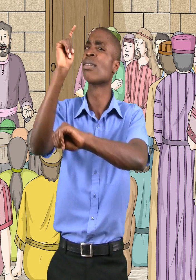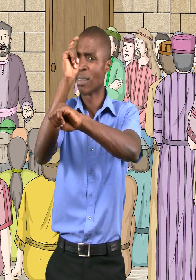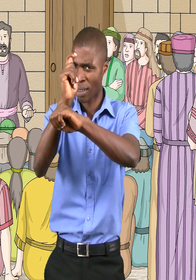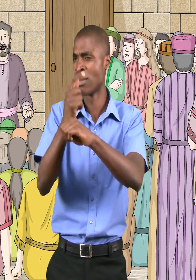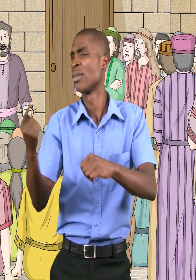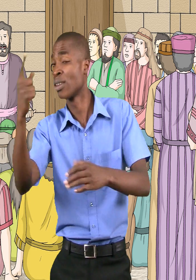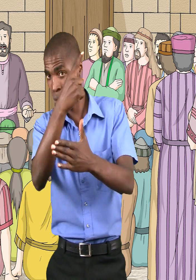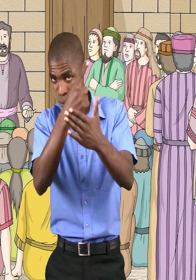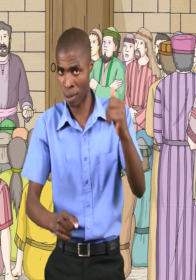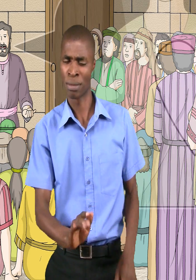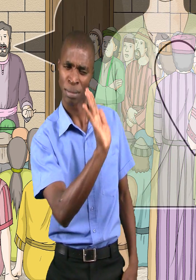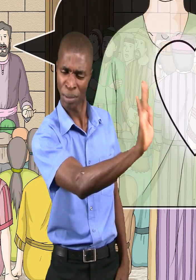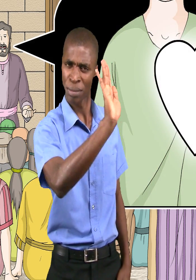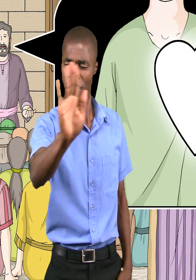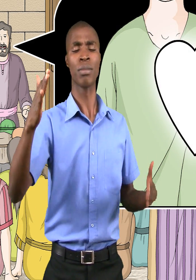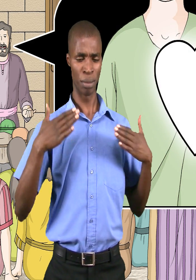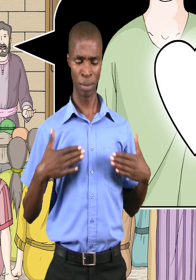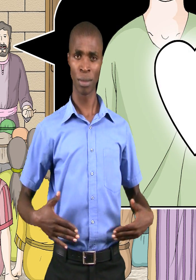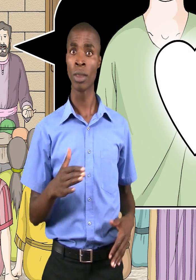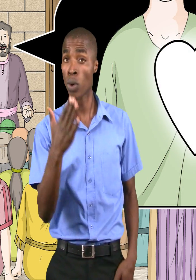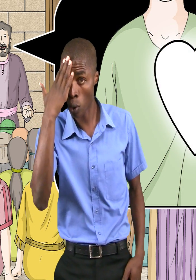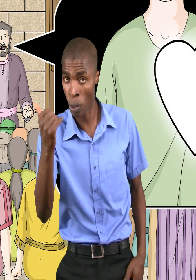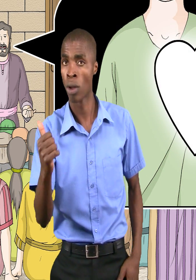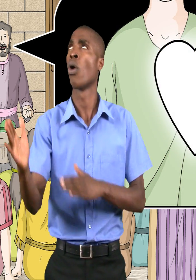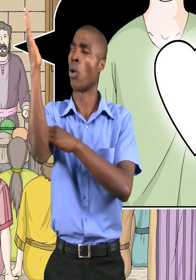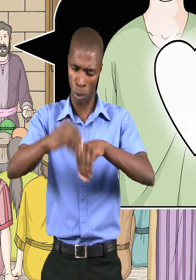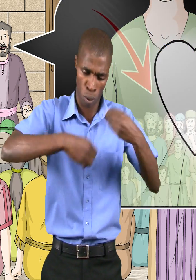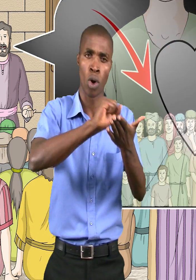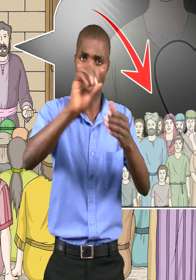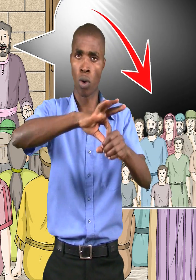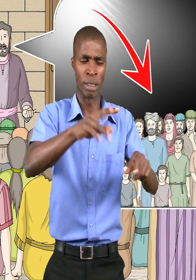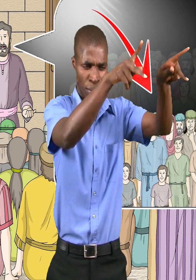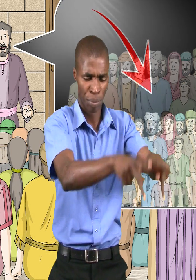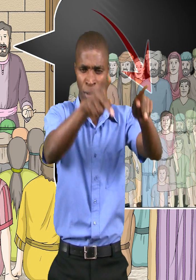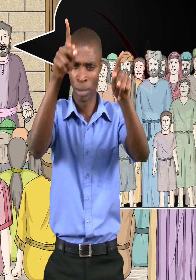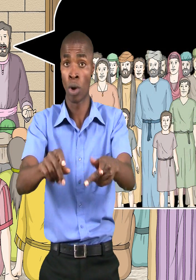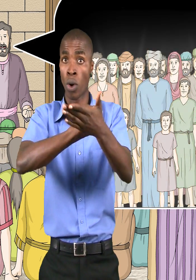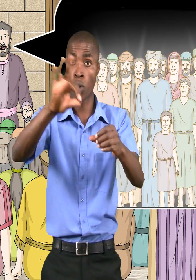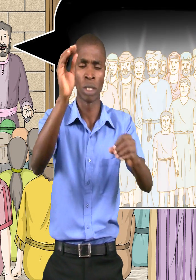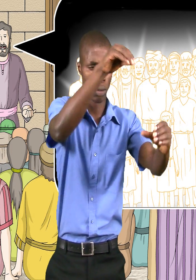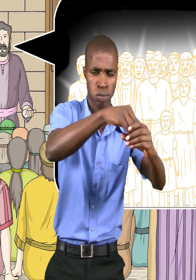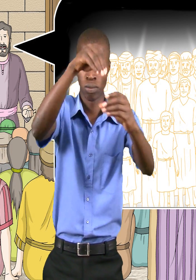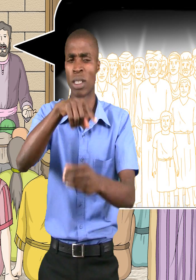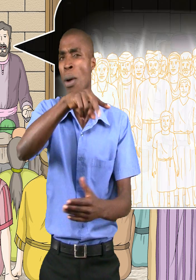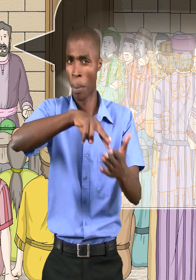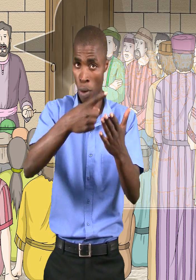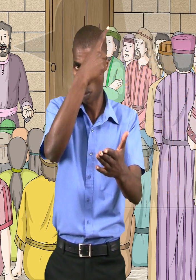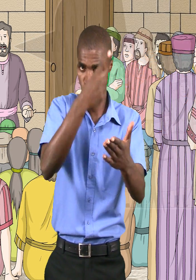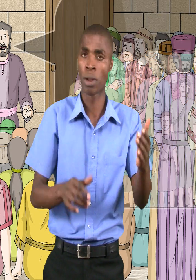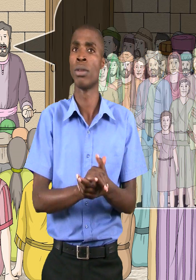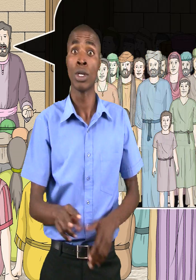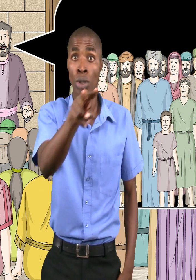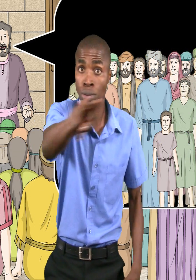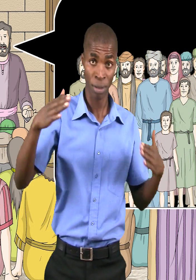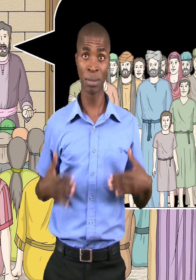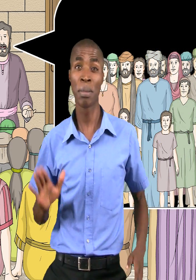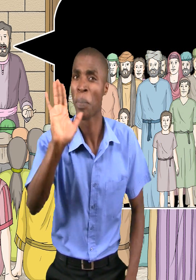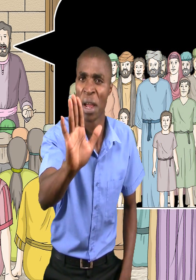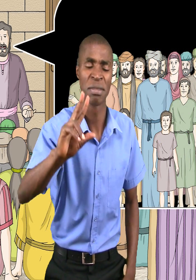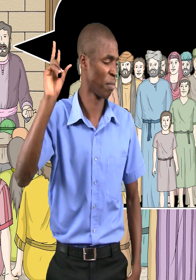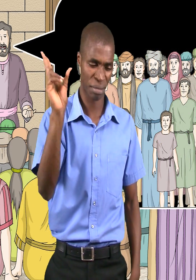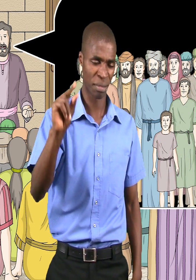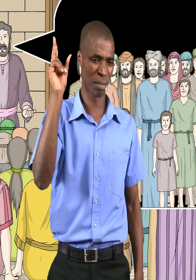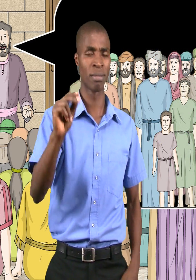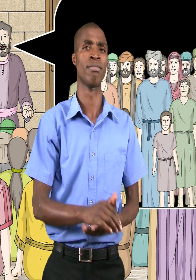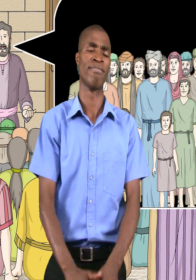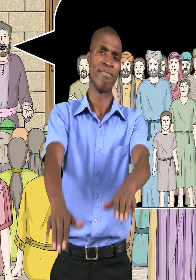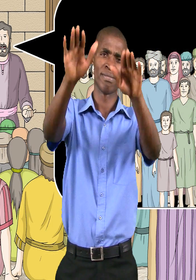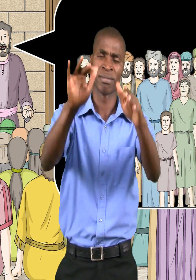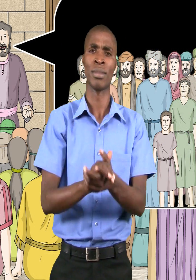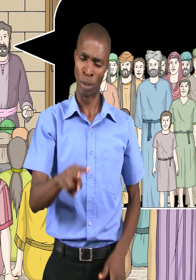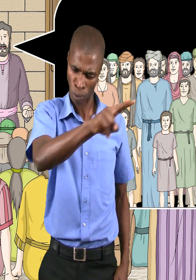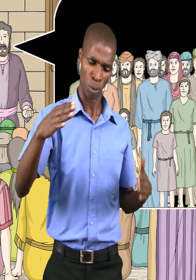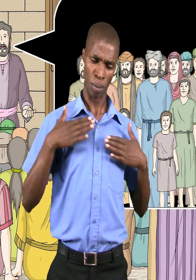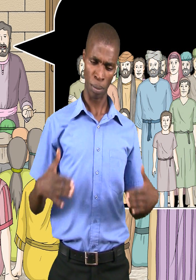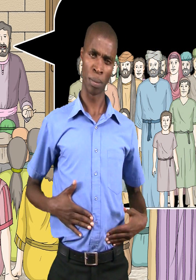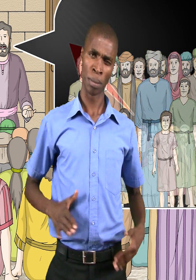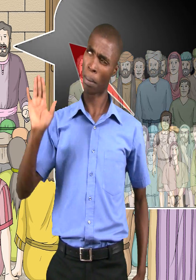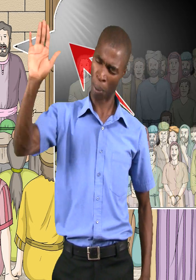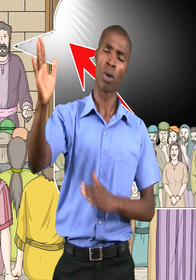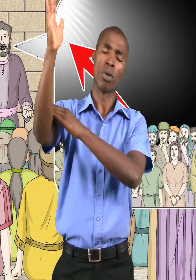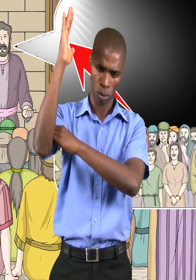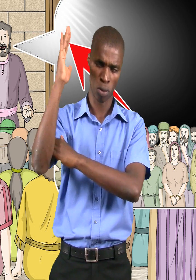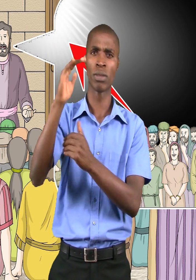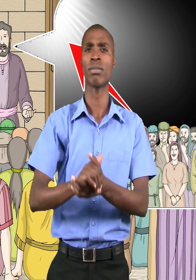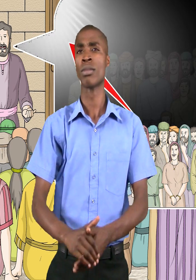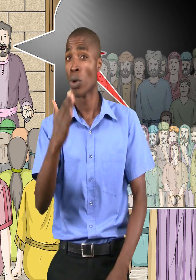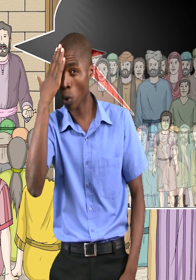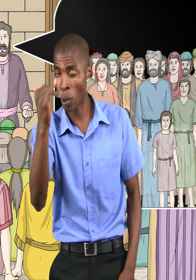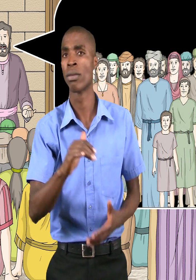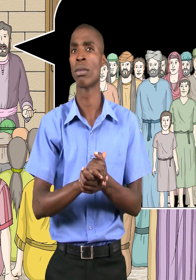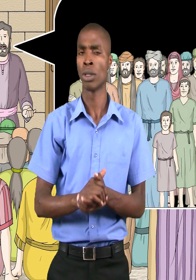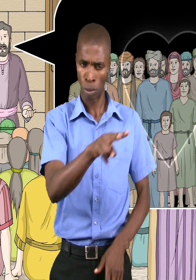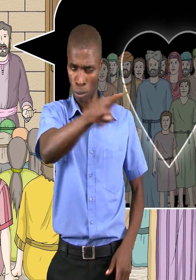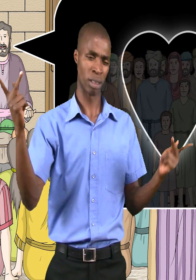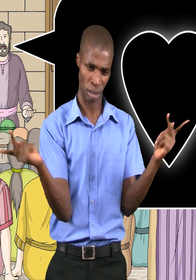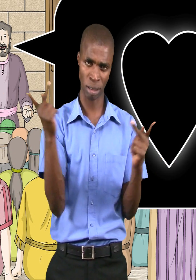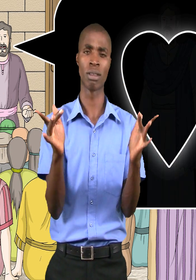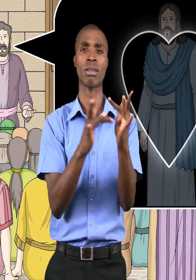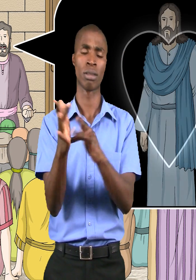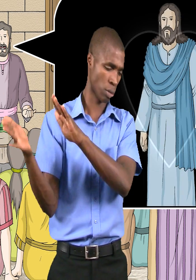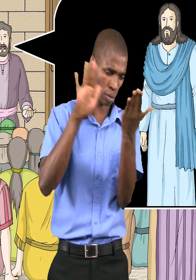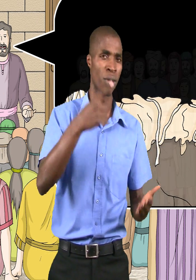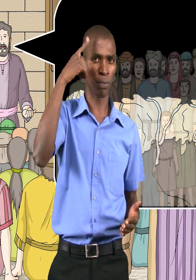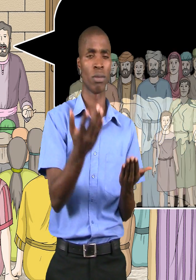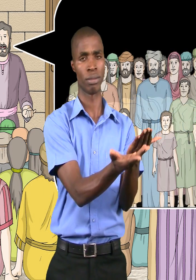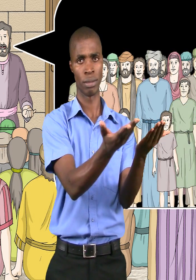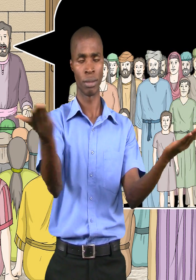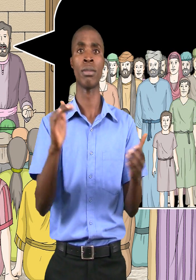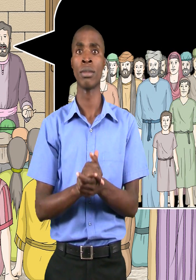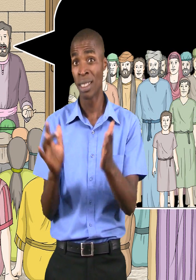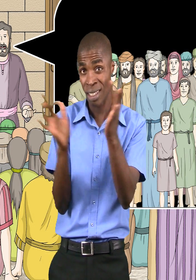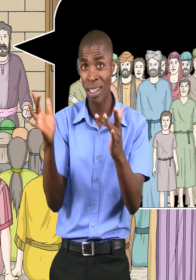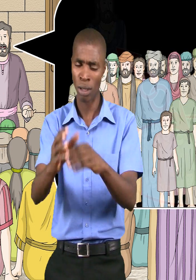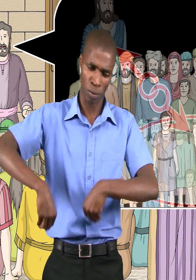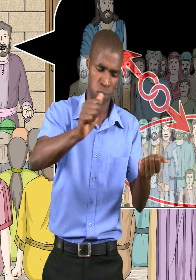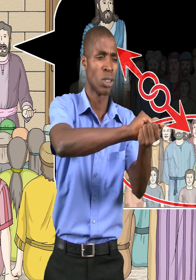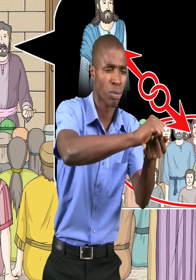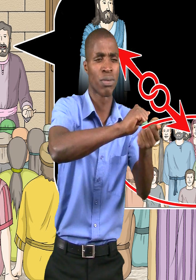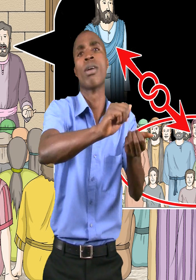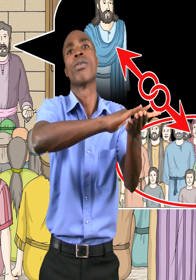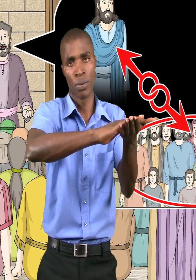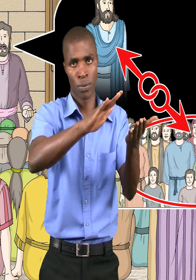Do you not know that your body is a temple of the Holy Spirit who is in you, whom you have received from God?